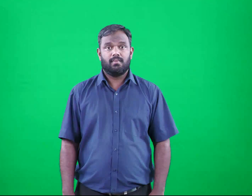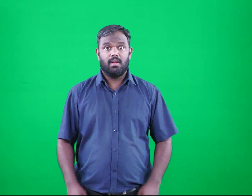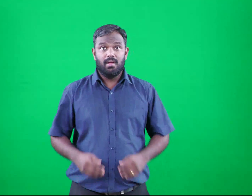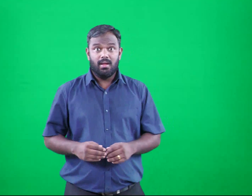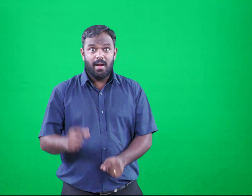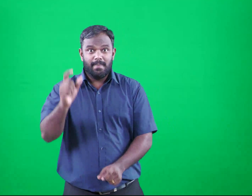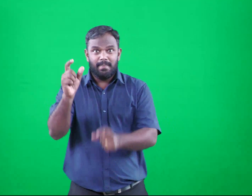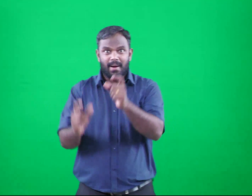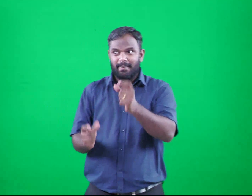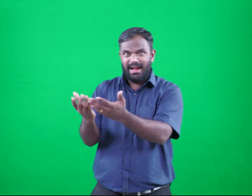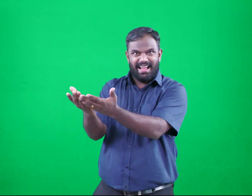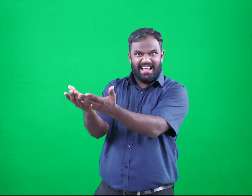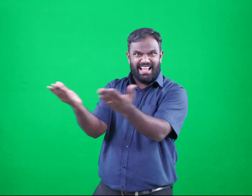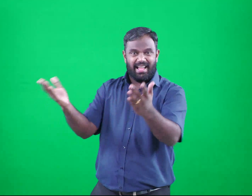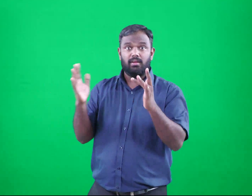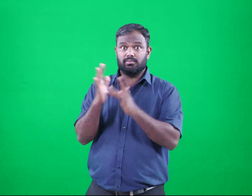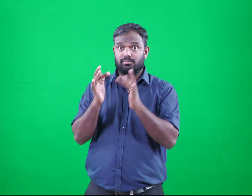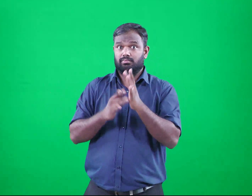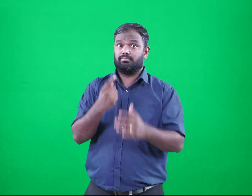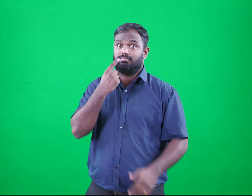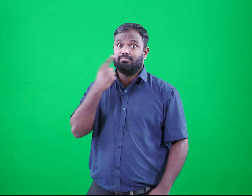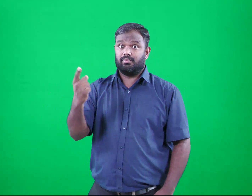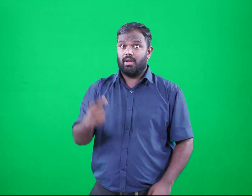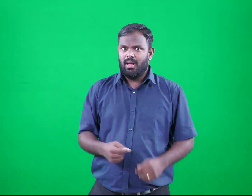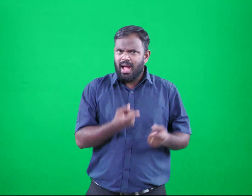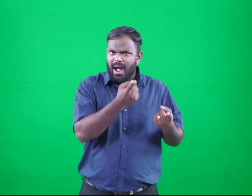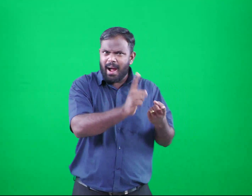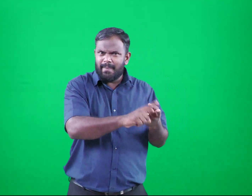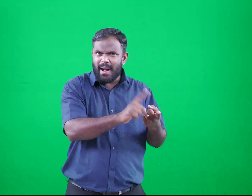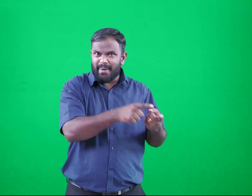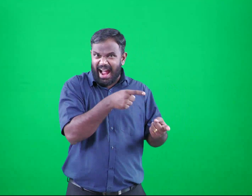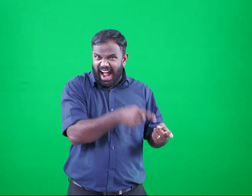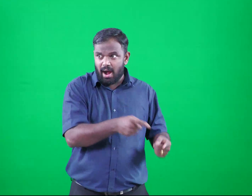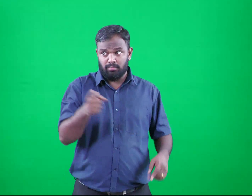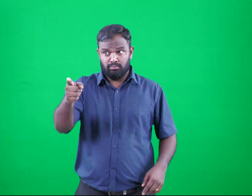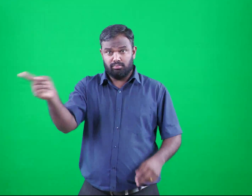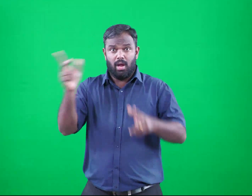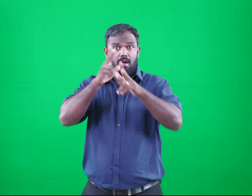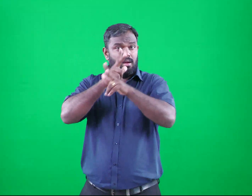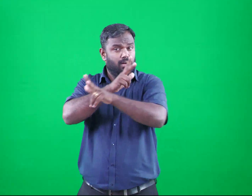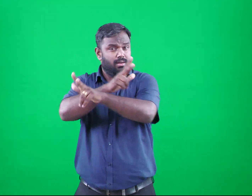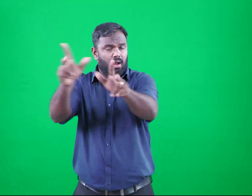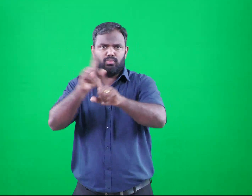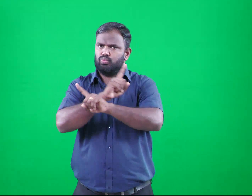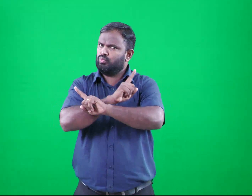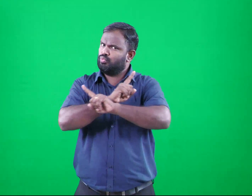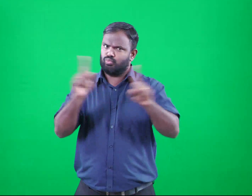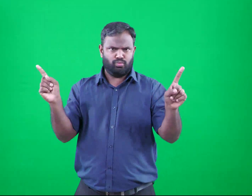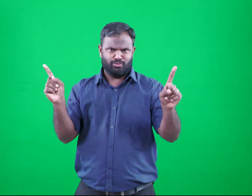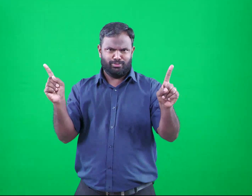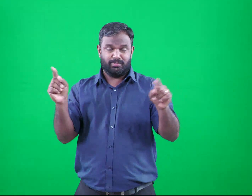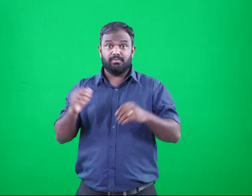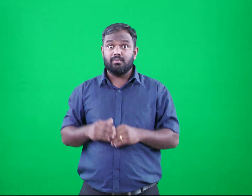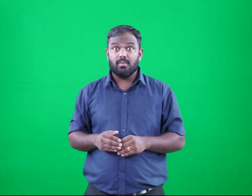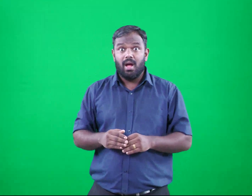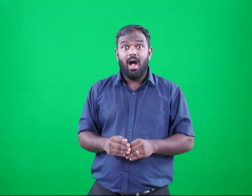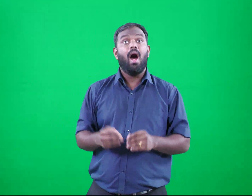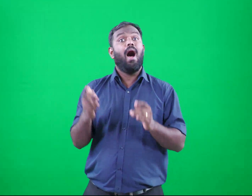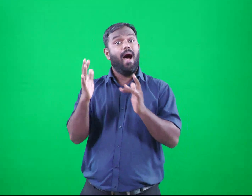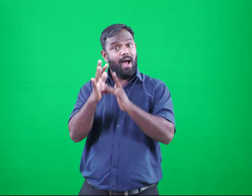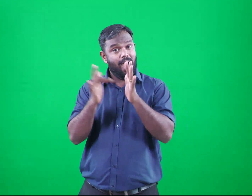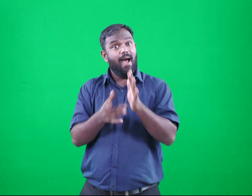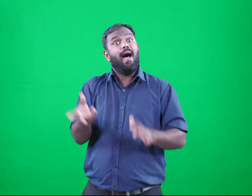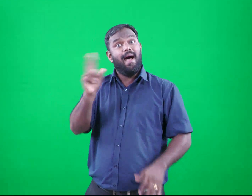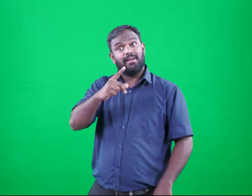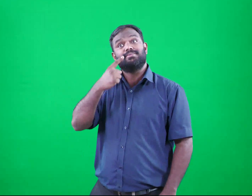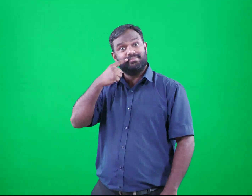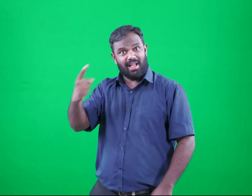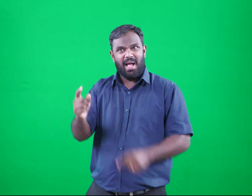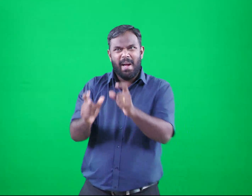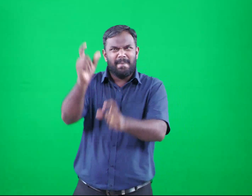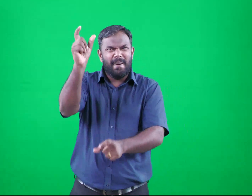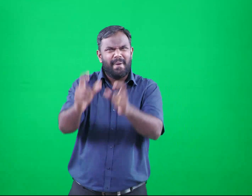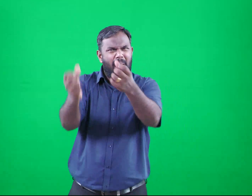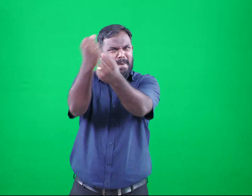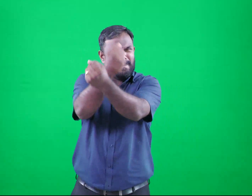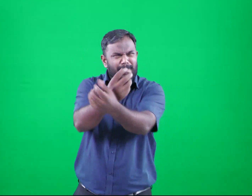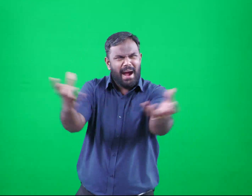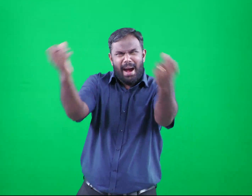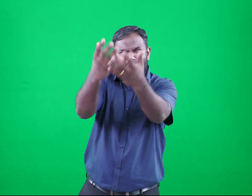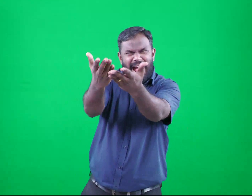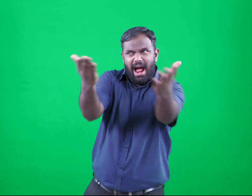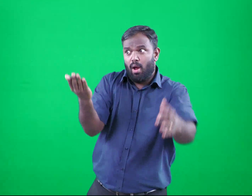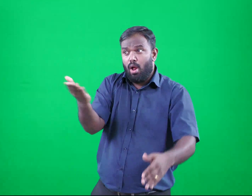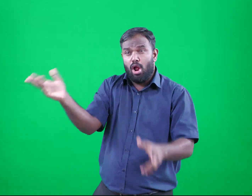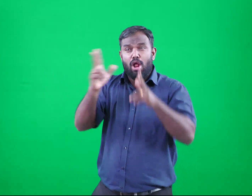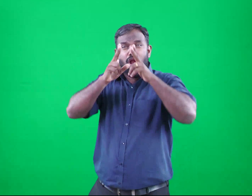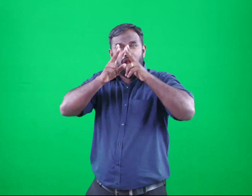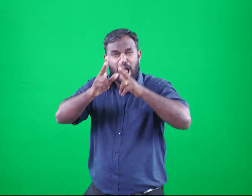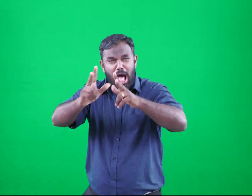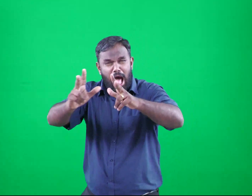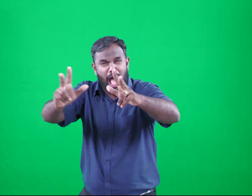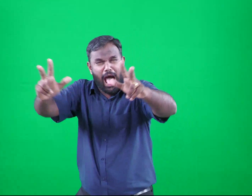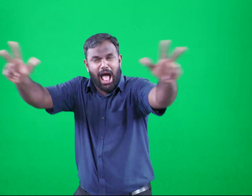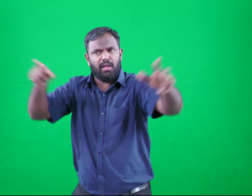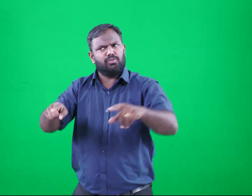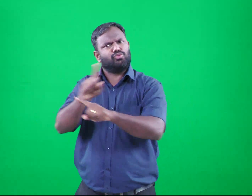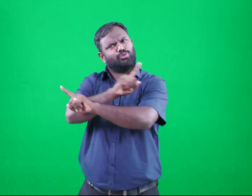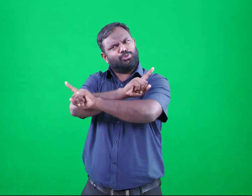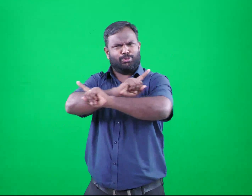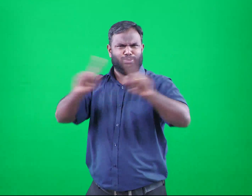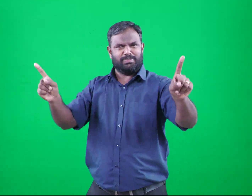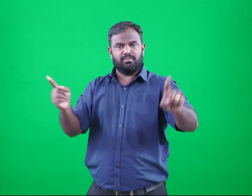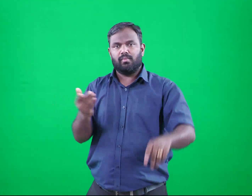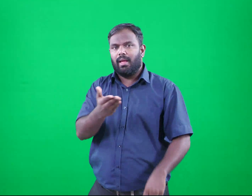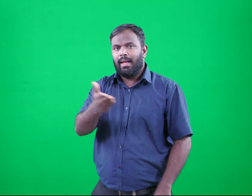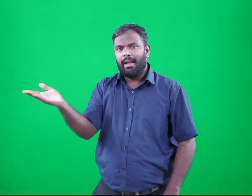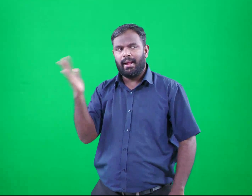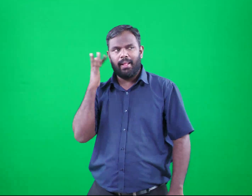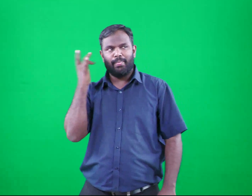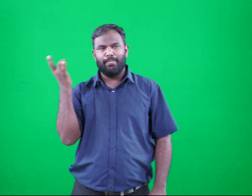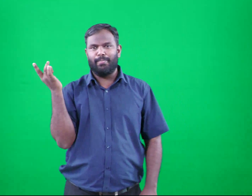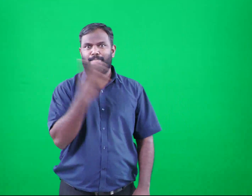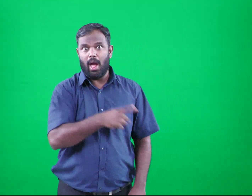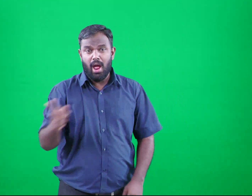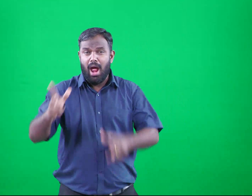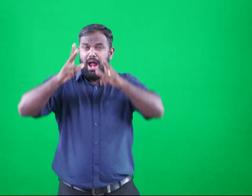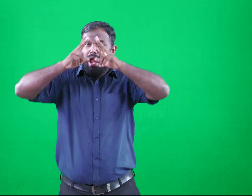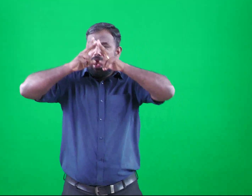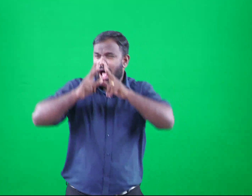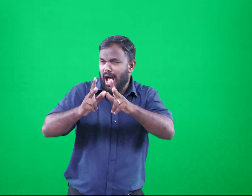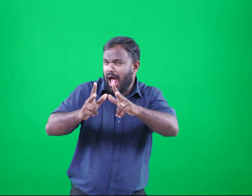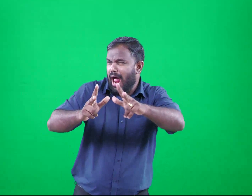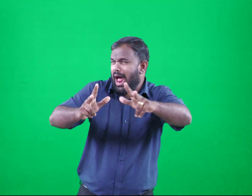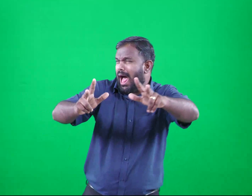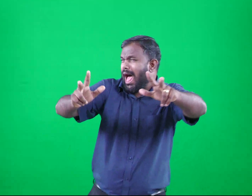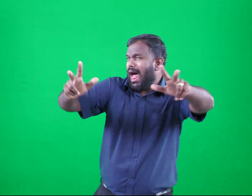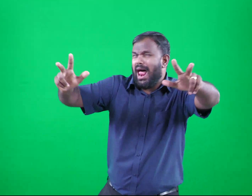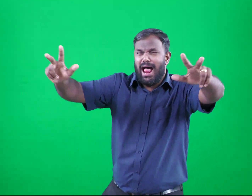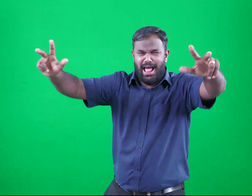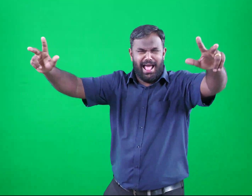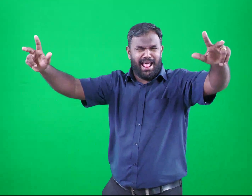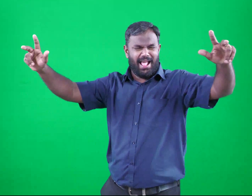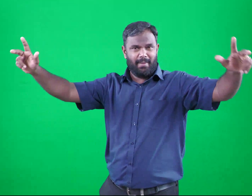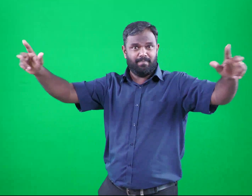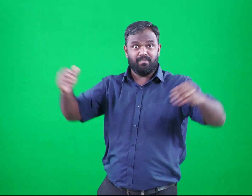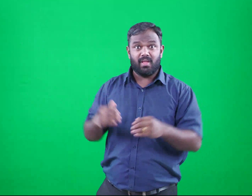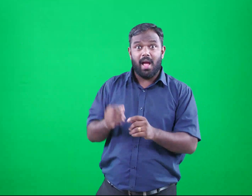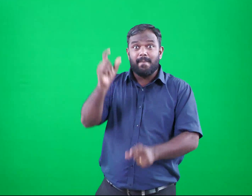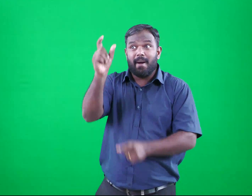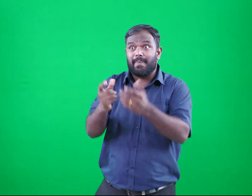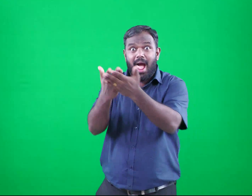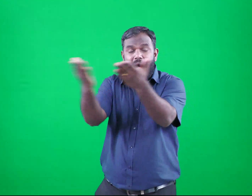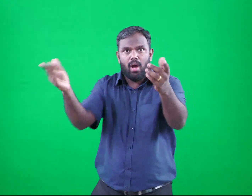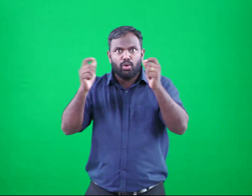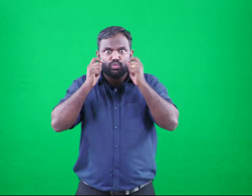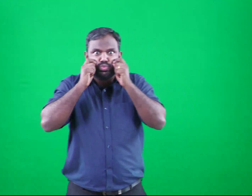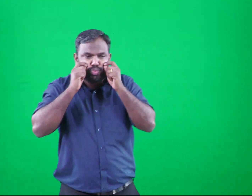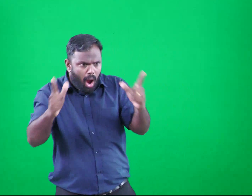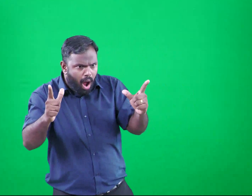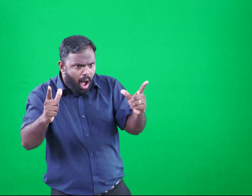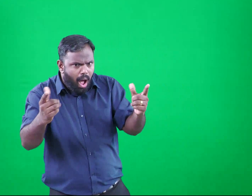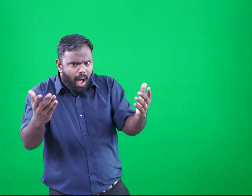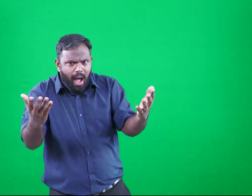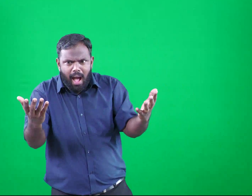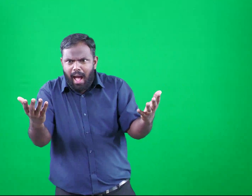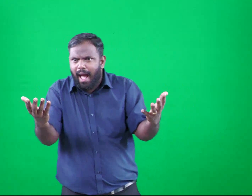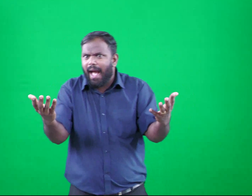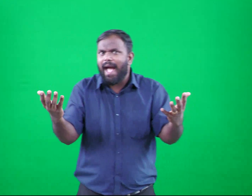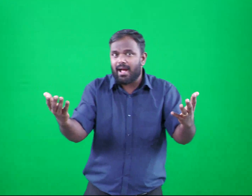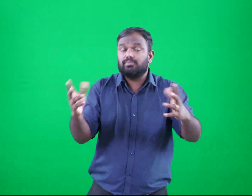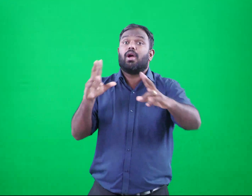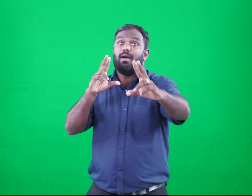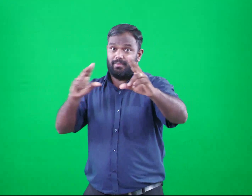Jesus ordered them not to tell anyone. But the more He ordered them, the more widely they proclaimed it.